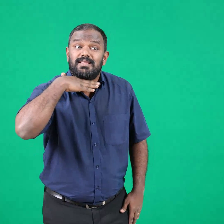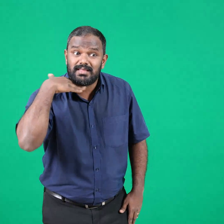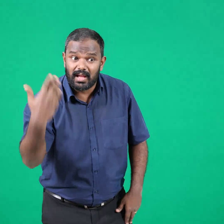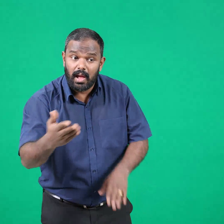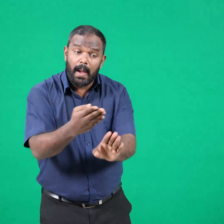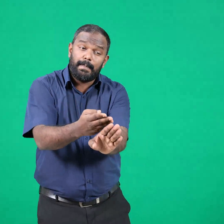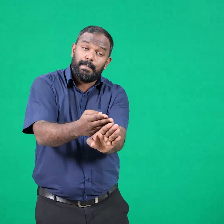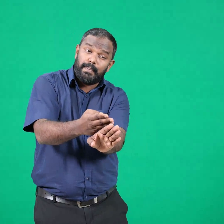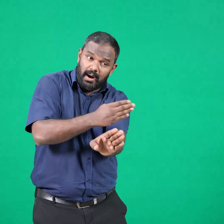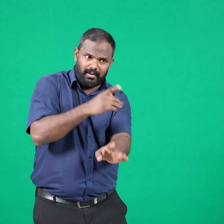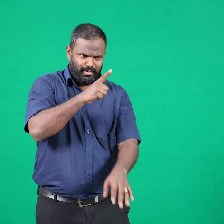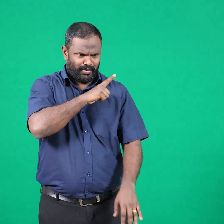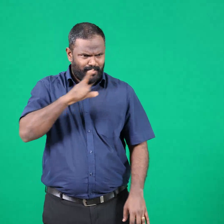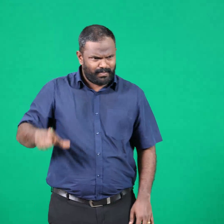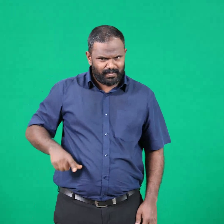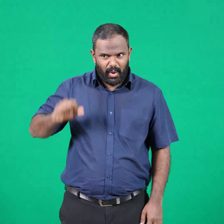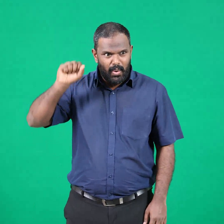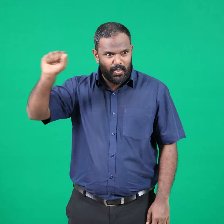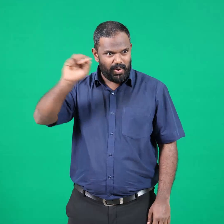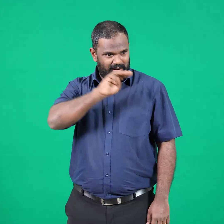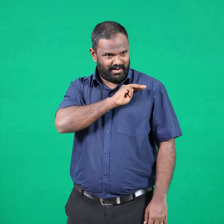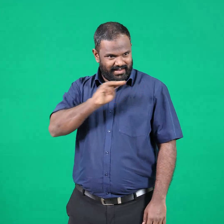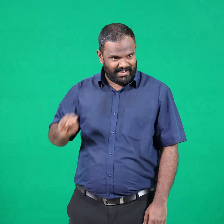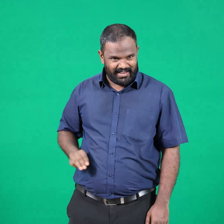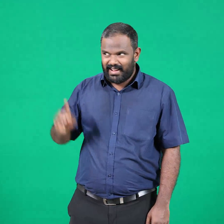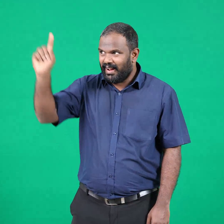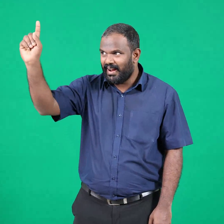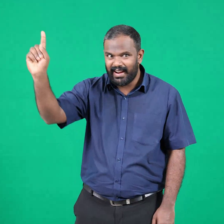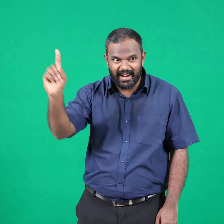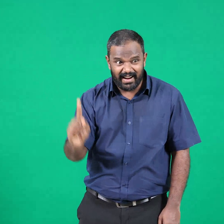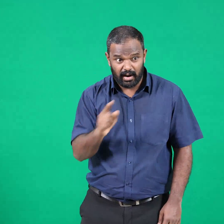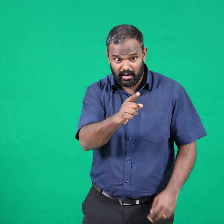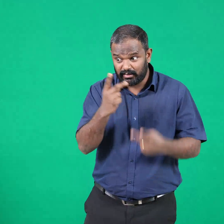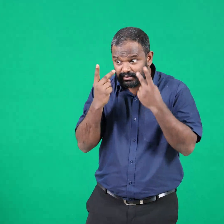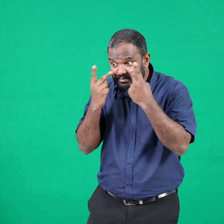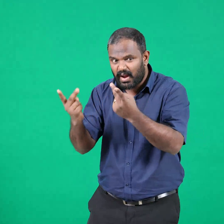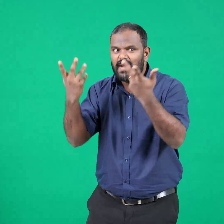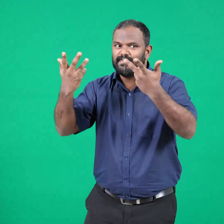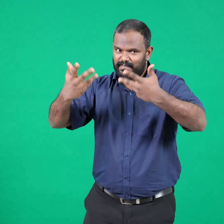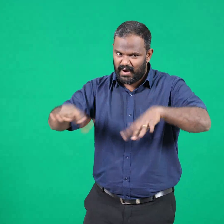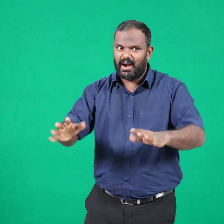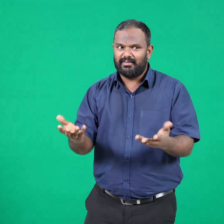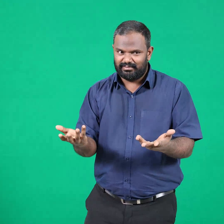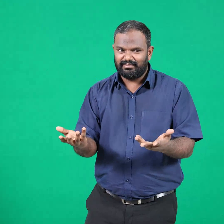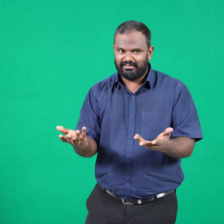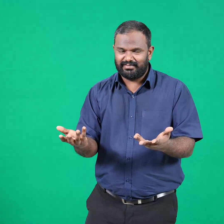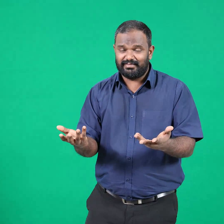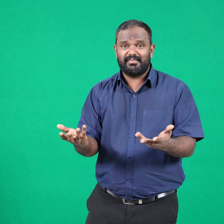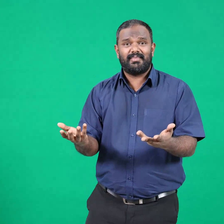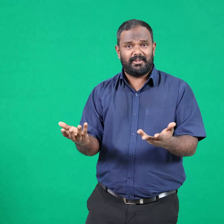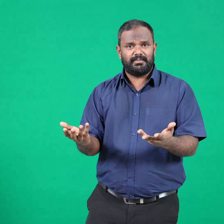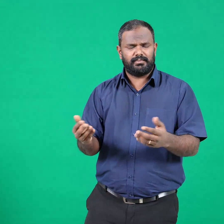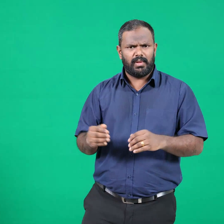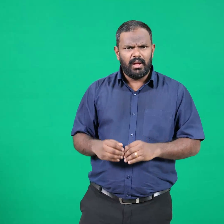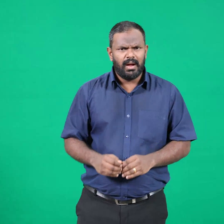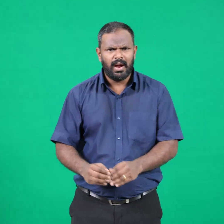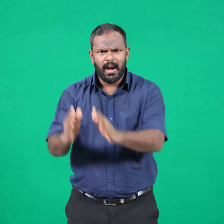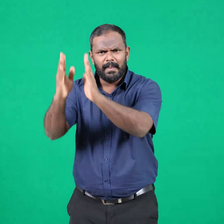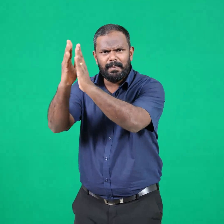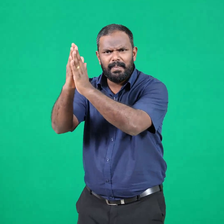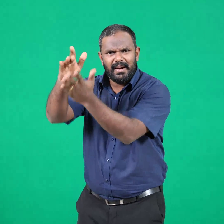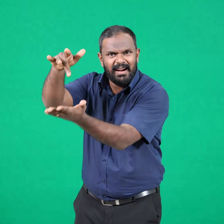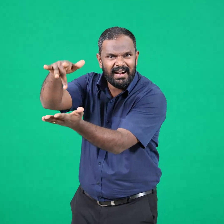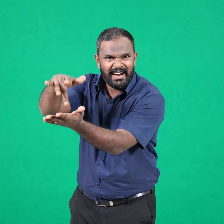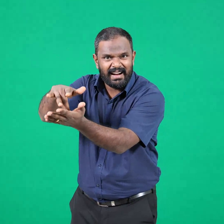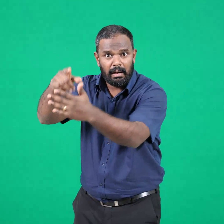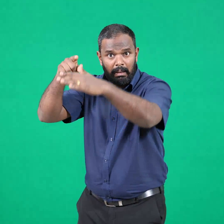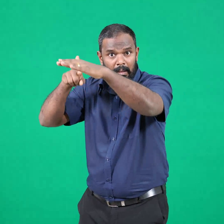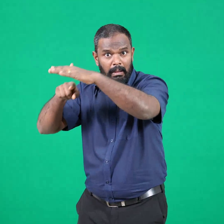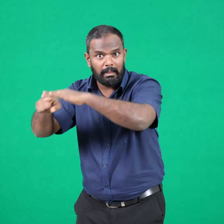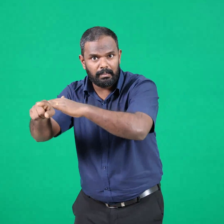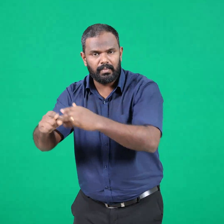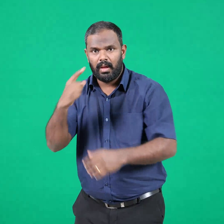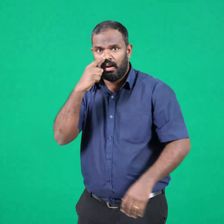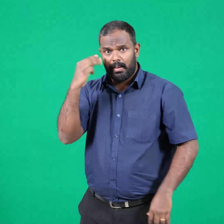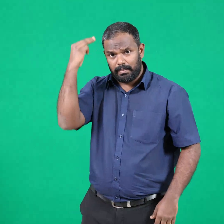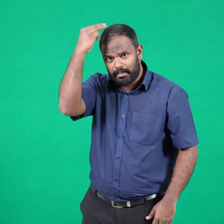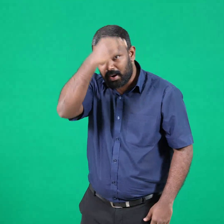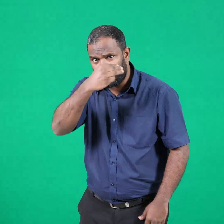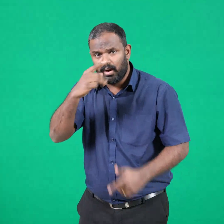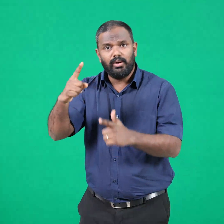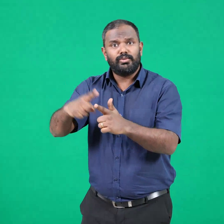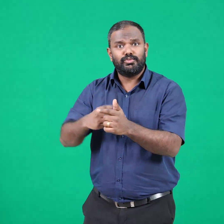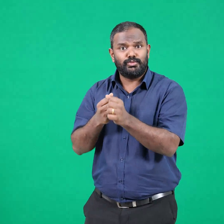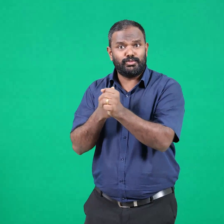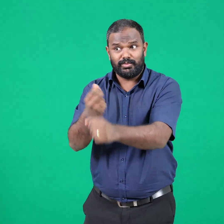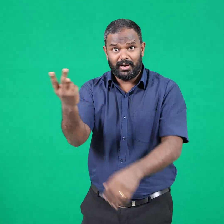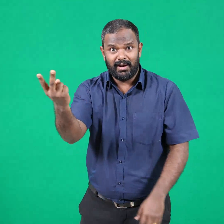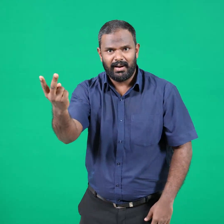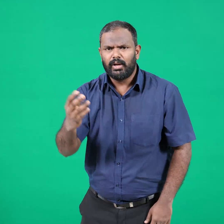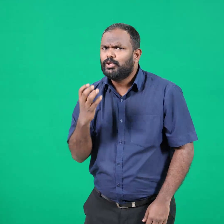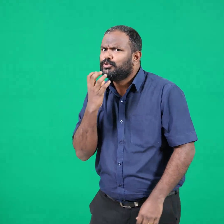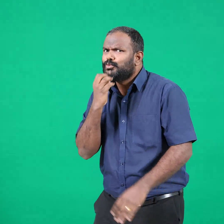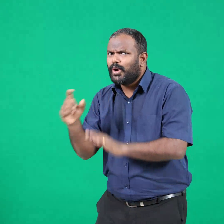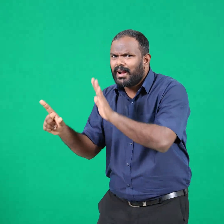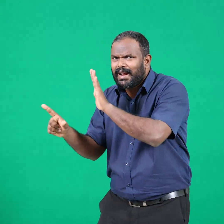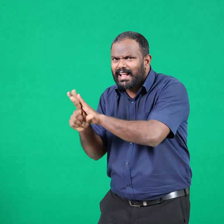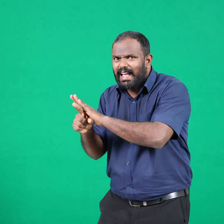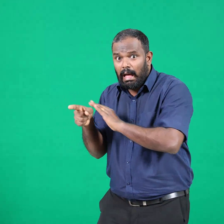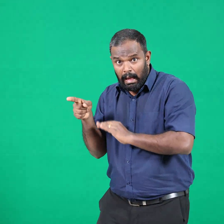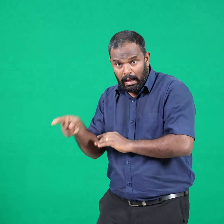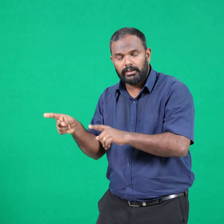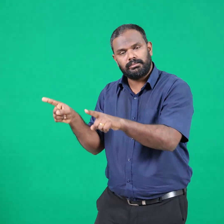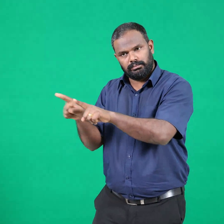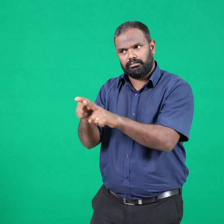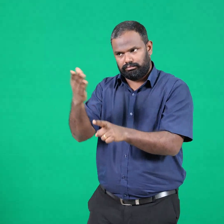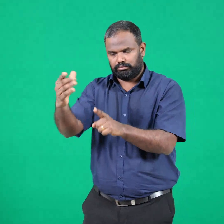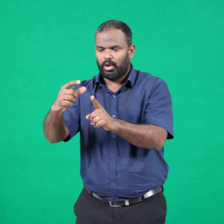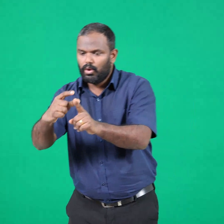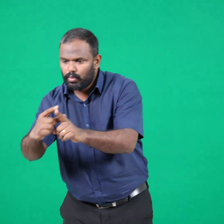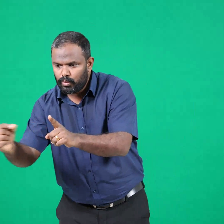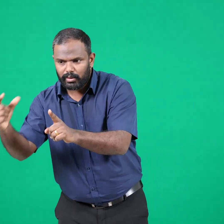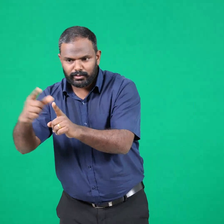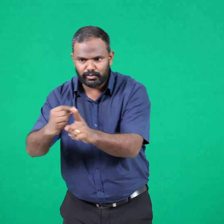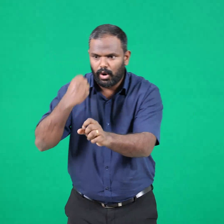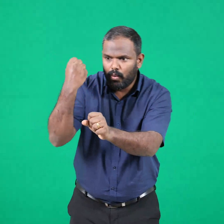Led by the Spirit, he went into the temple courts.